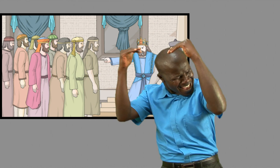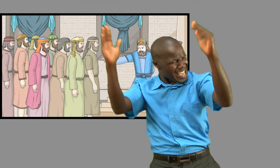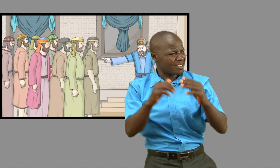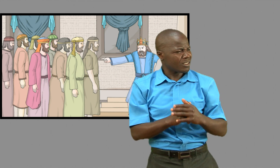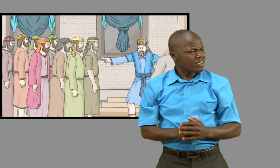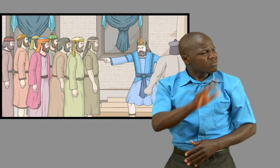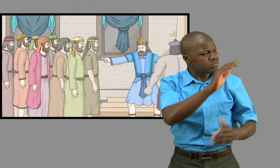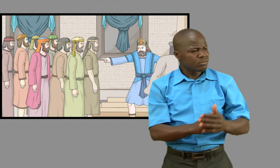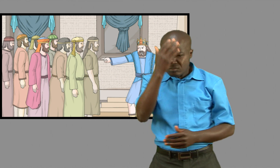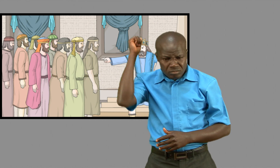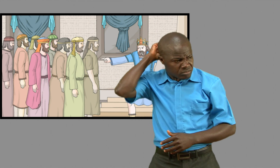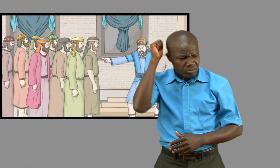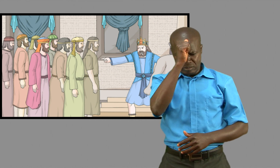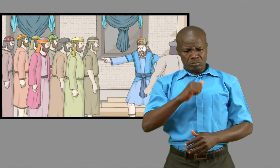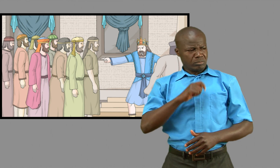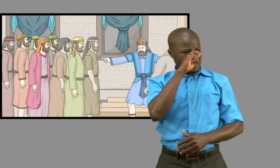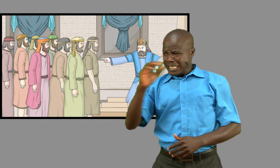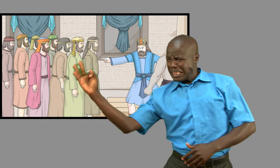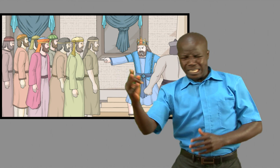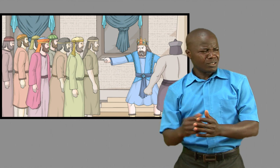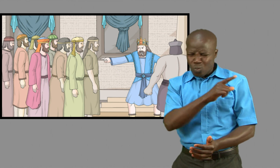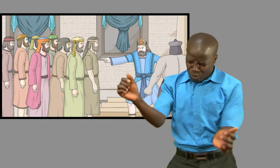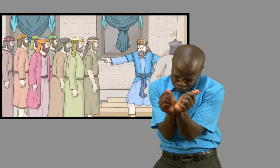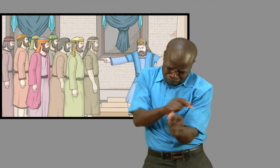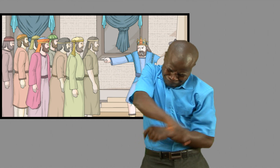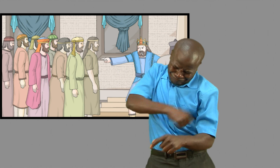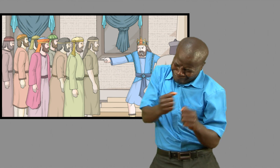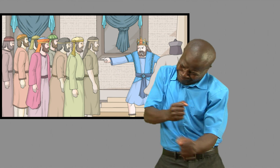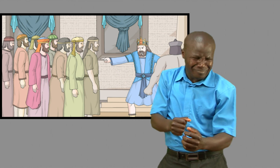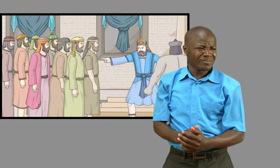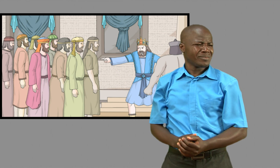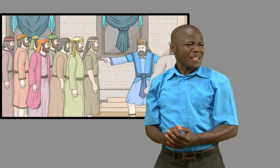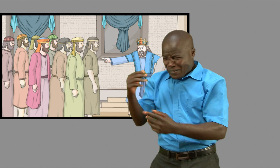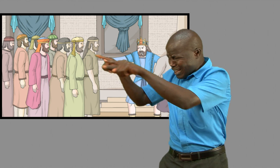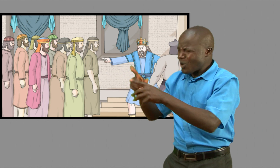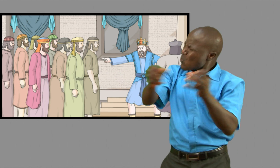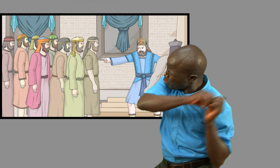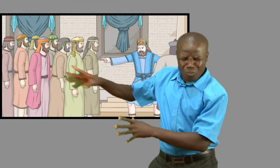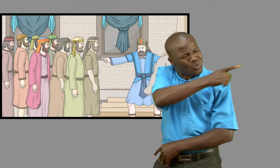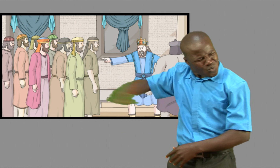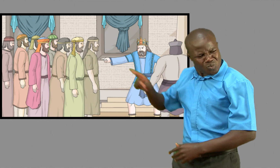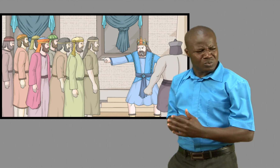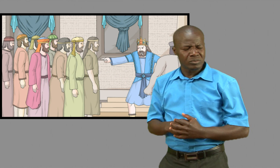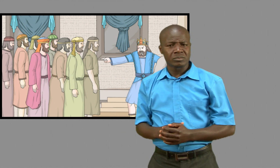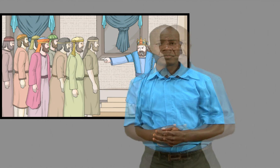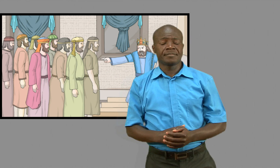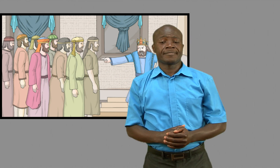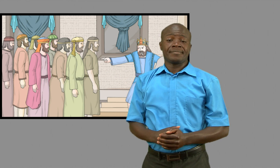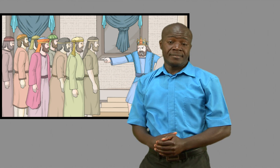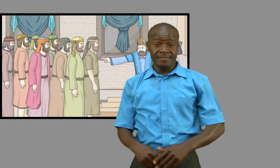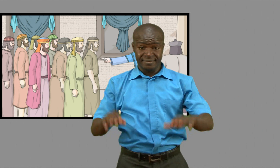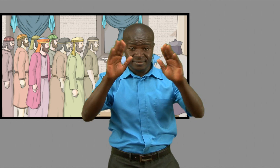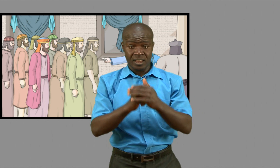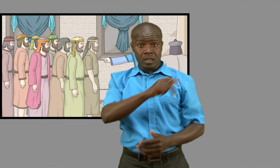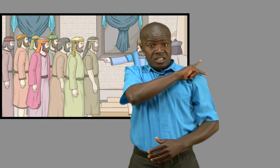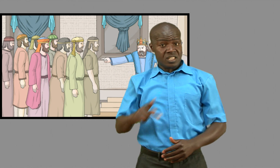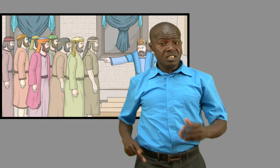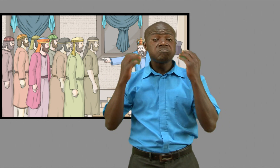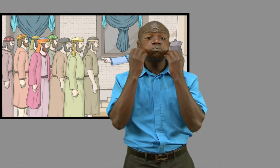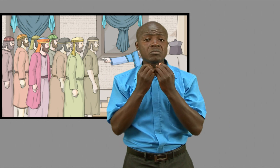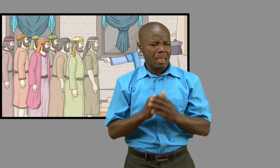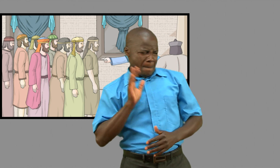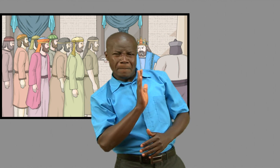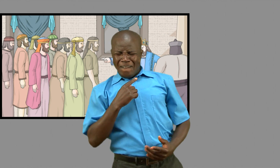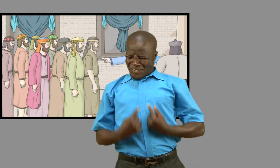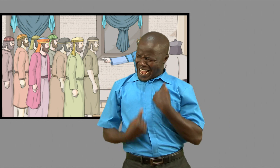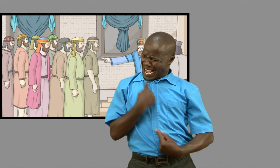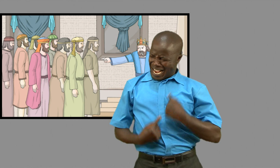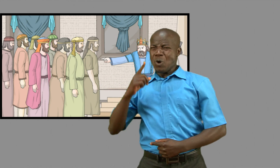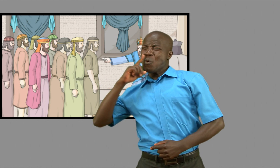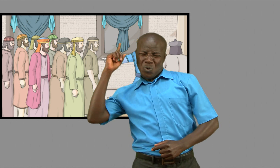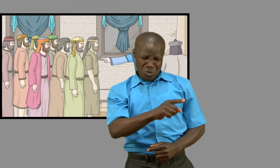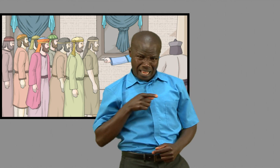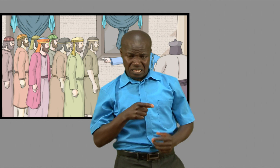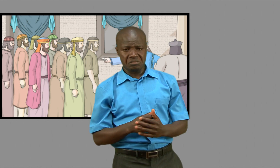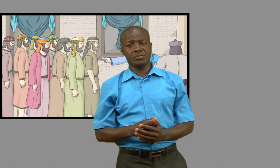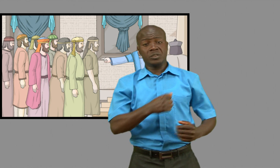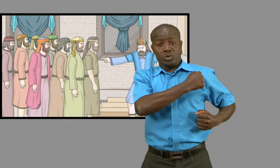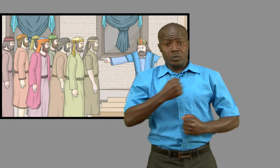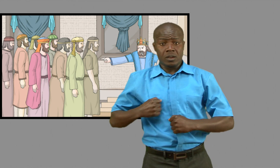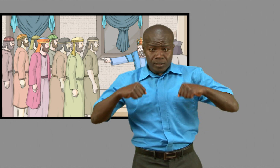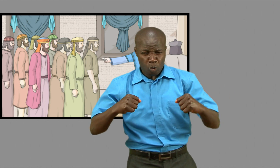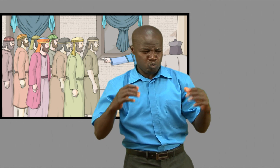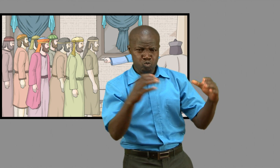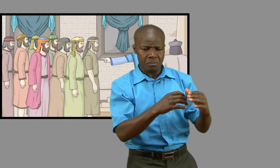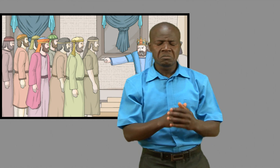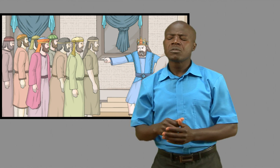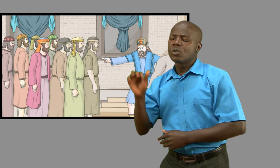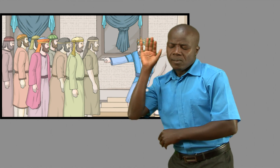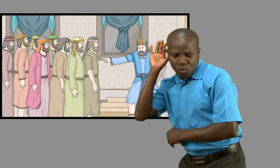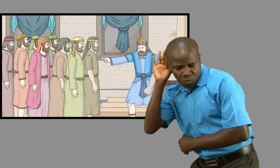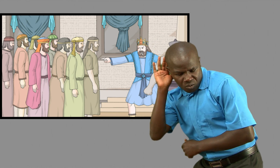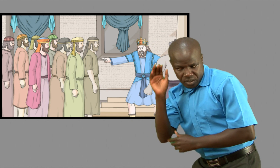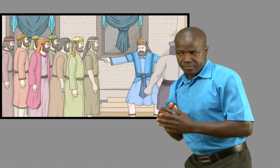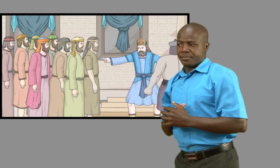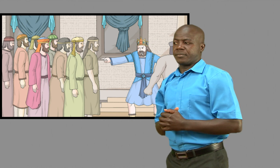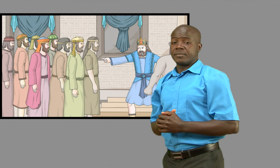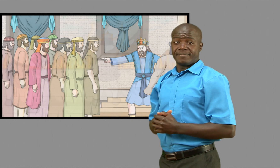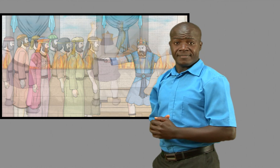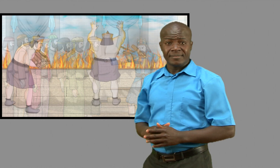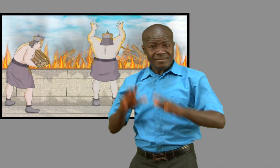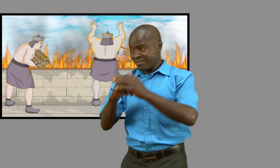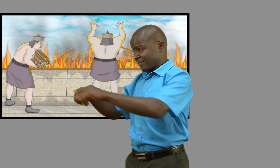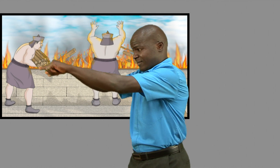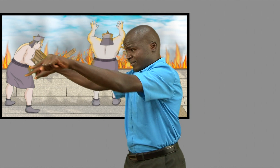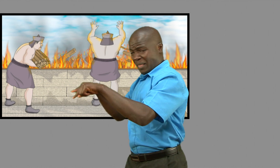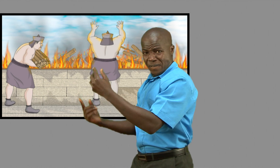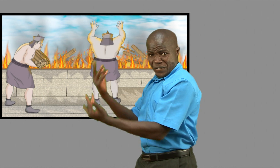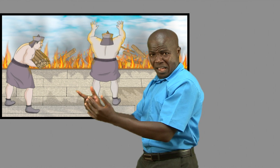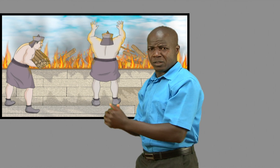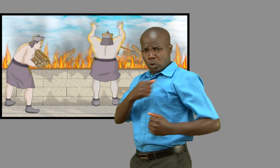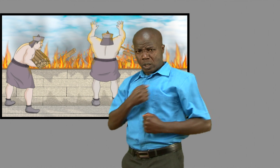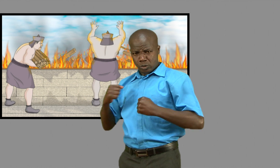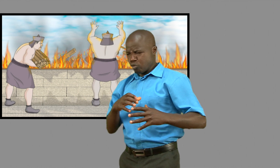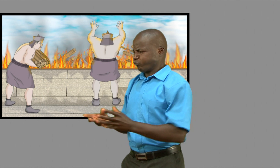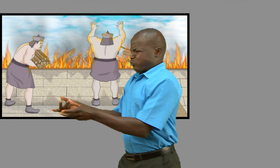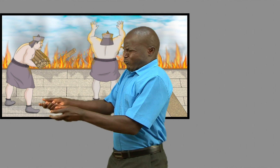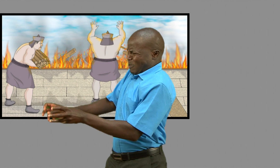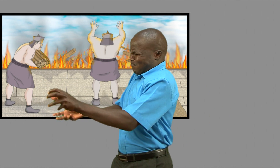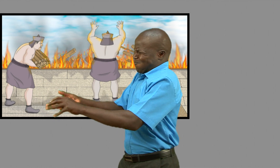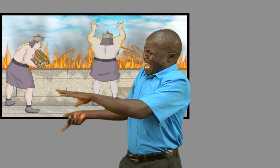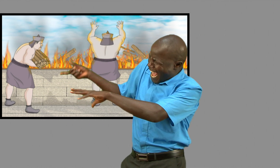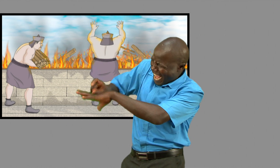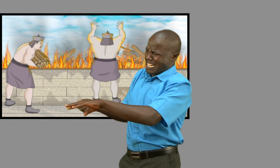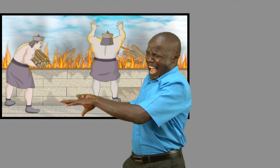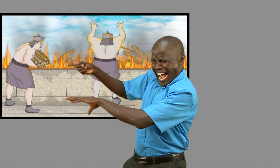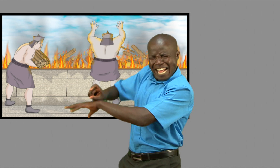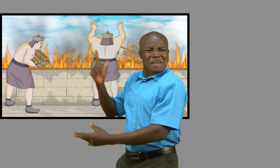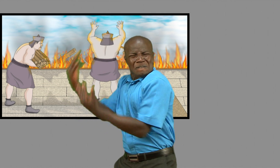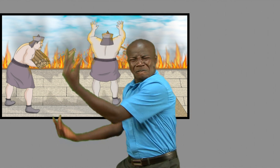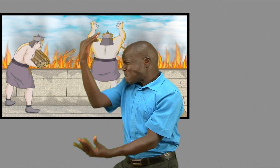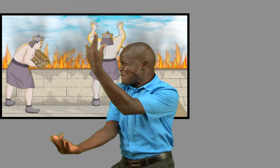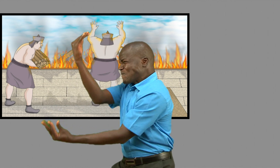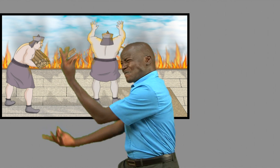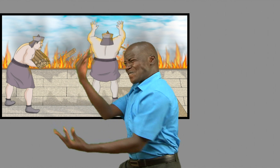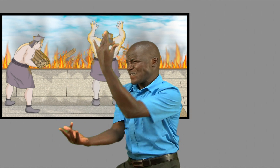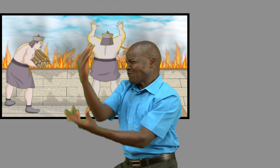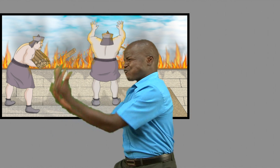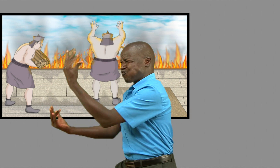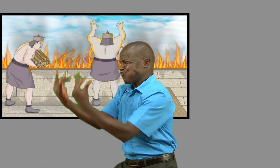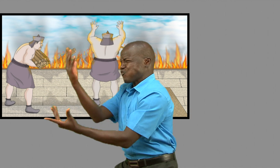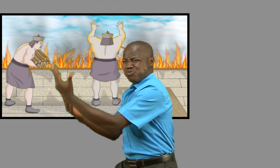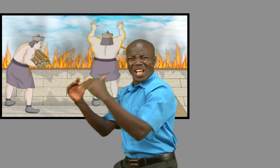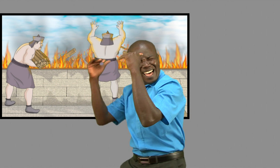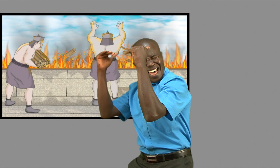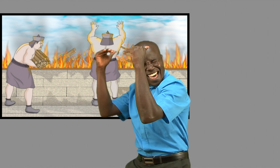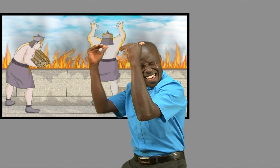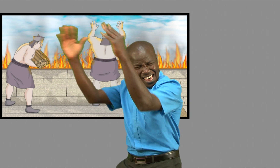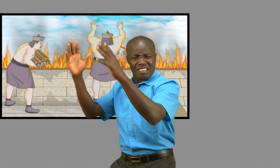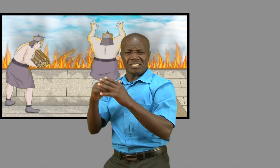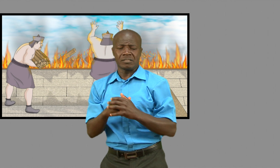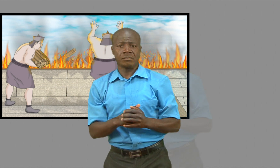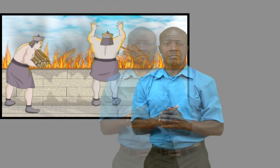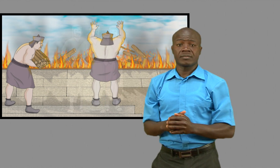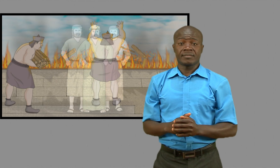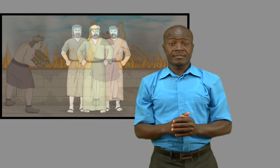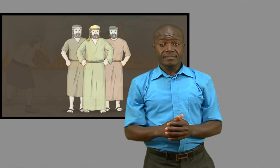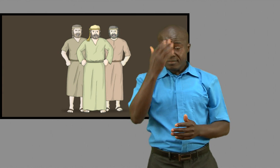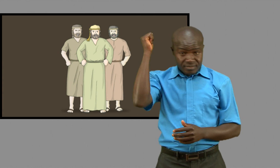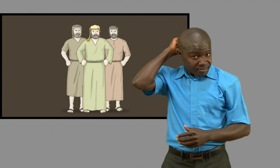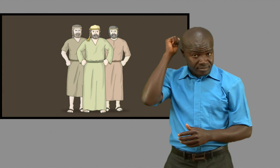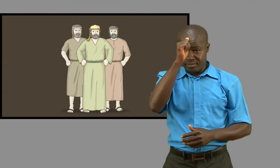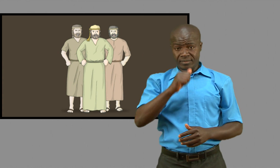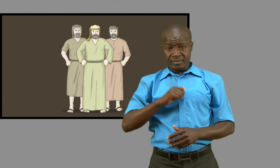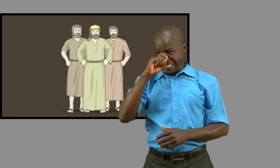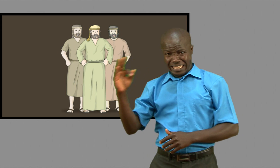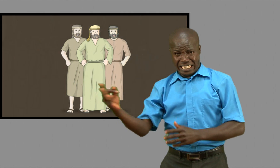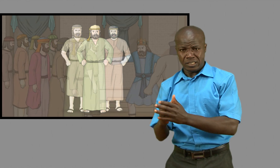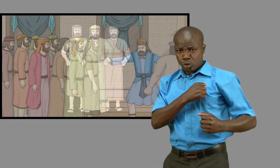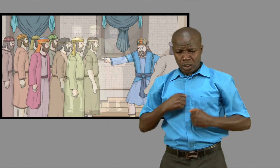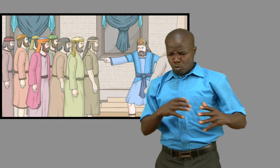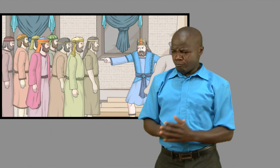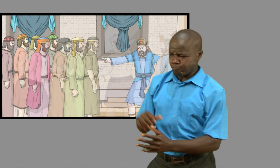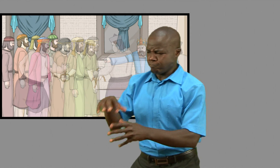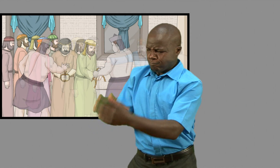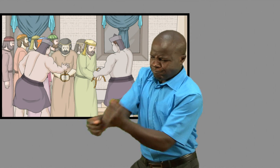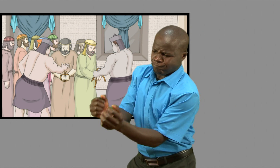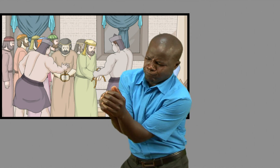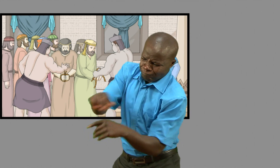He gave orders to heat the furnace seven times hotter than usual, and he commanded some mighty men of valor in his army to tie up Shadrach, Meshach, and Abednego and throw them into the blazing fiery furnace.